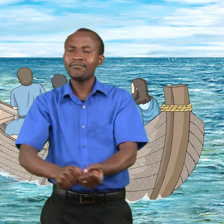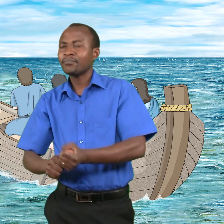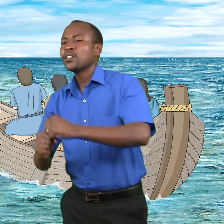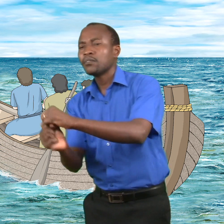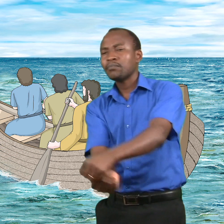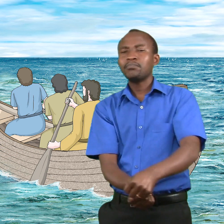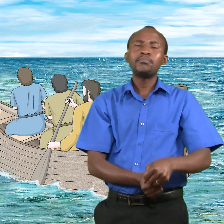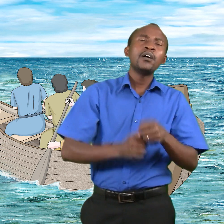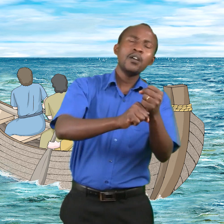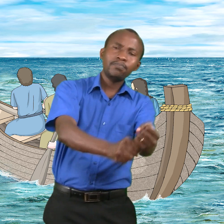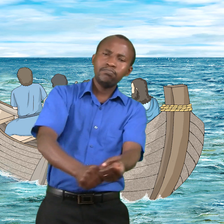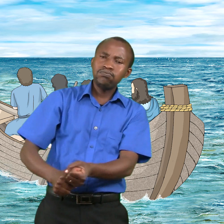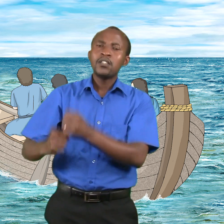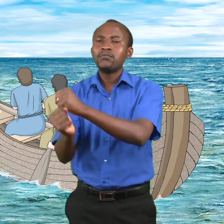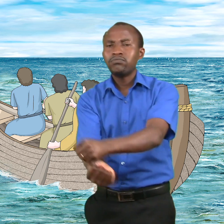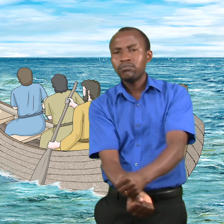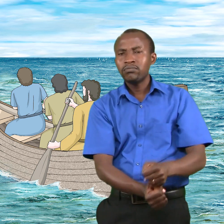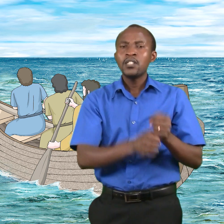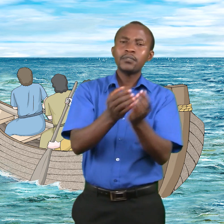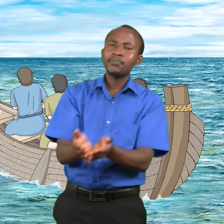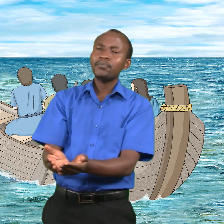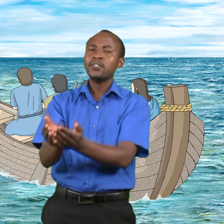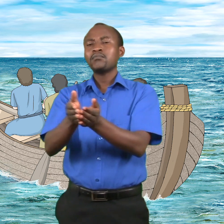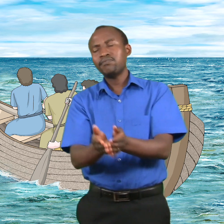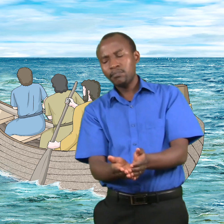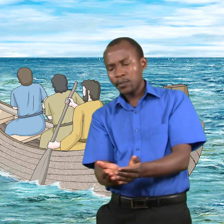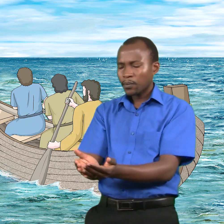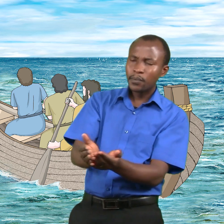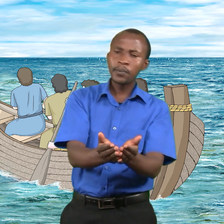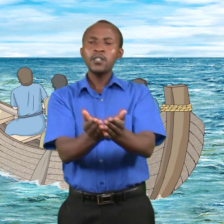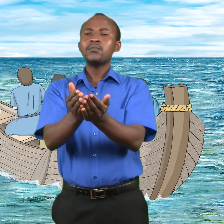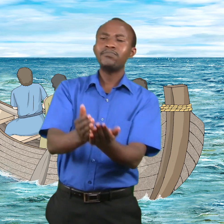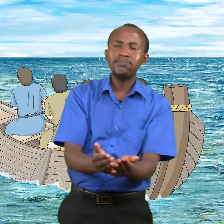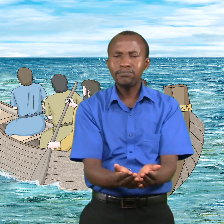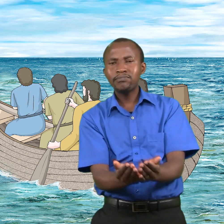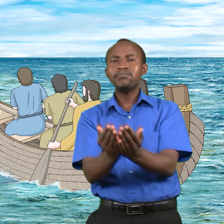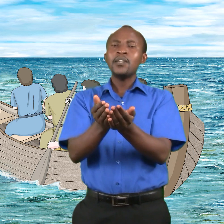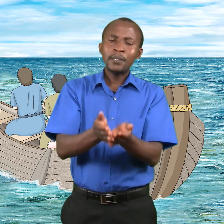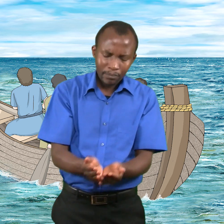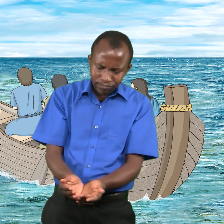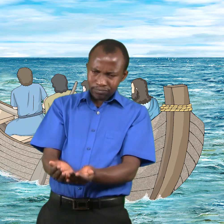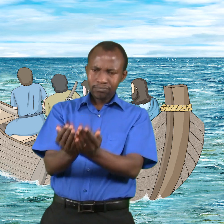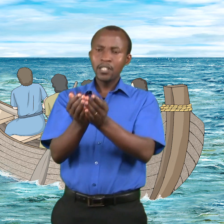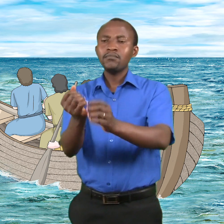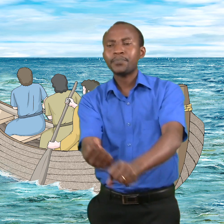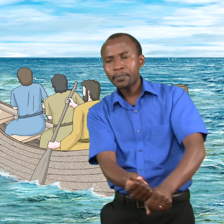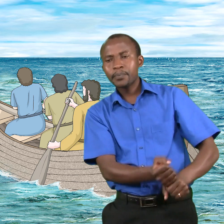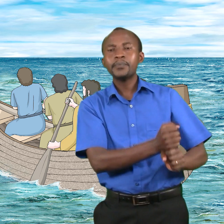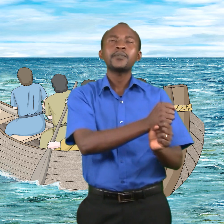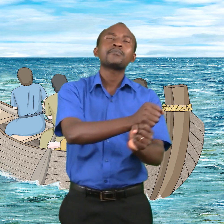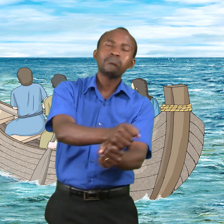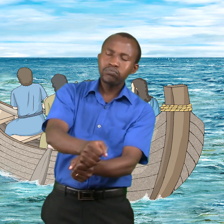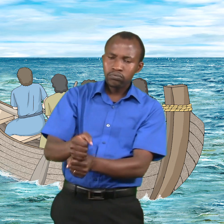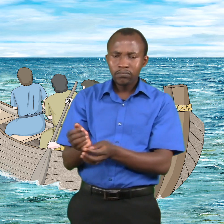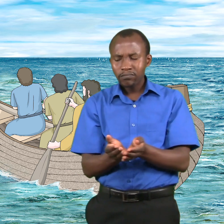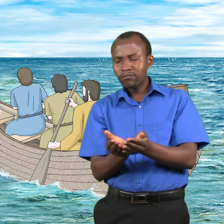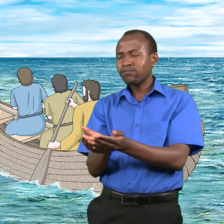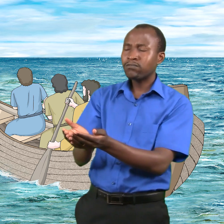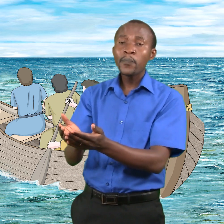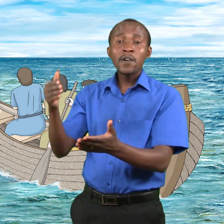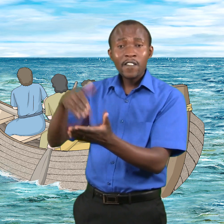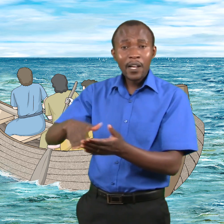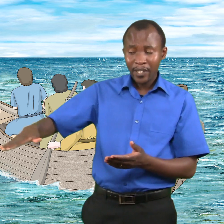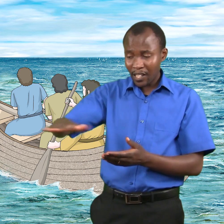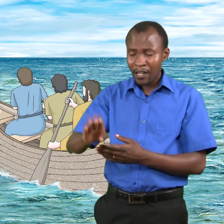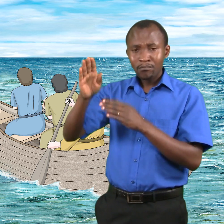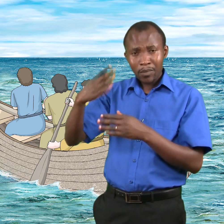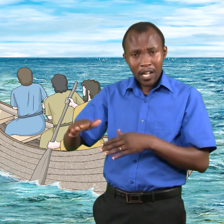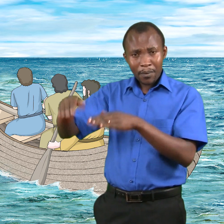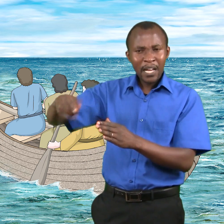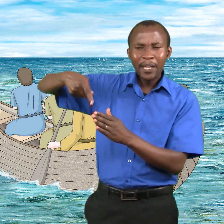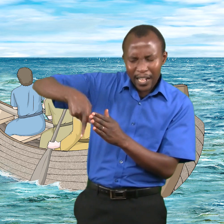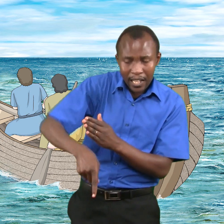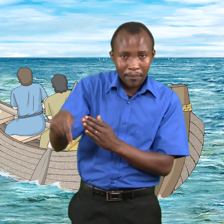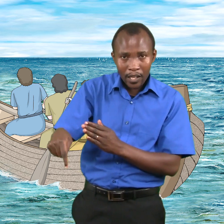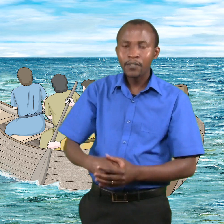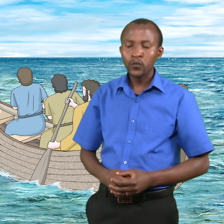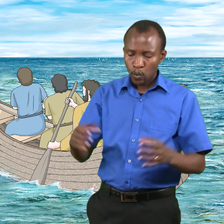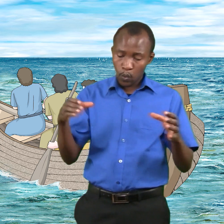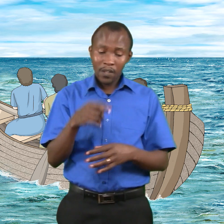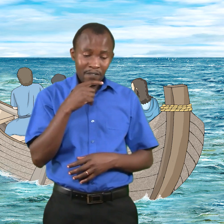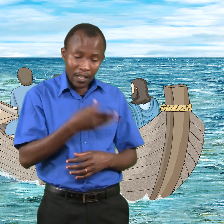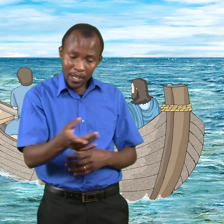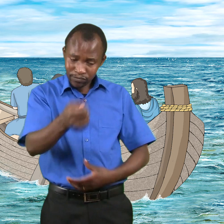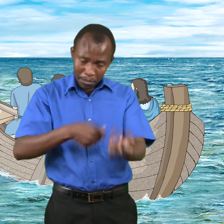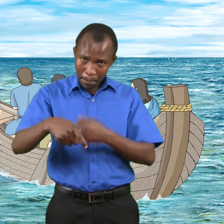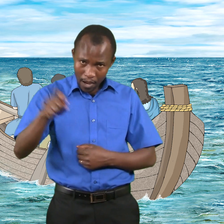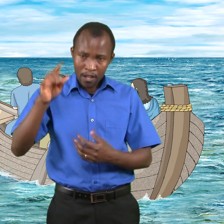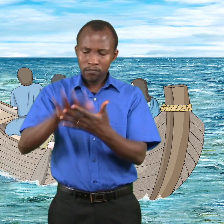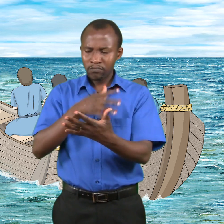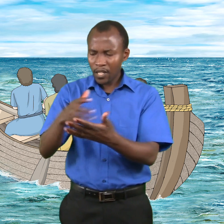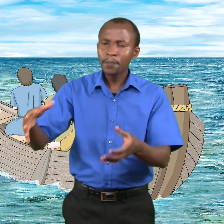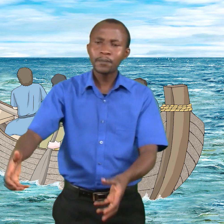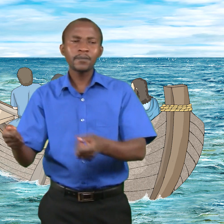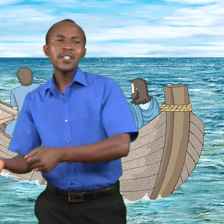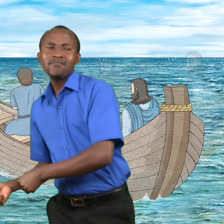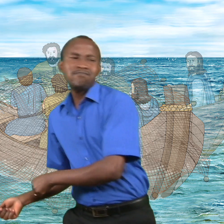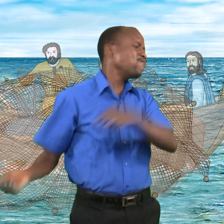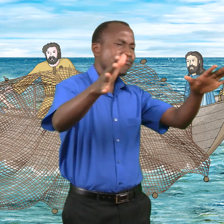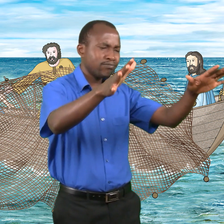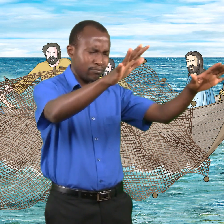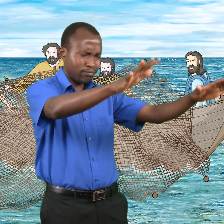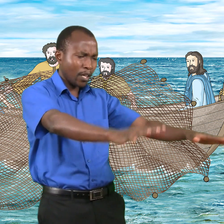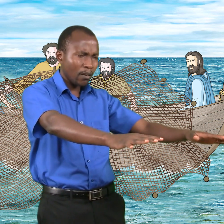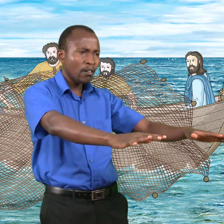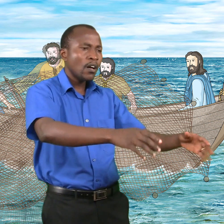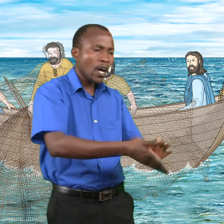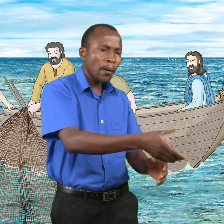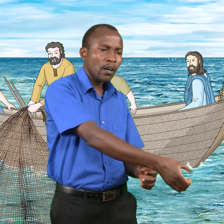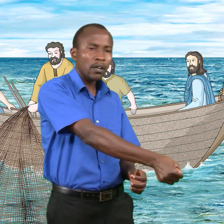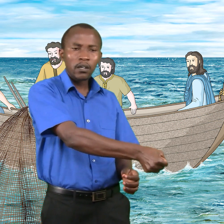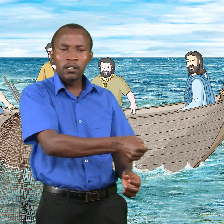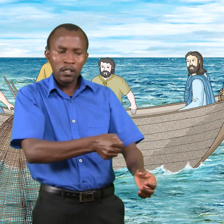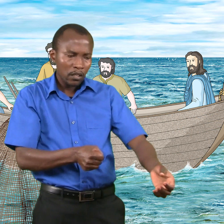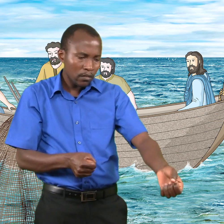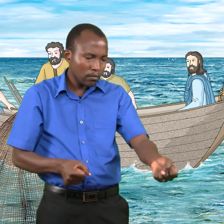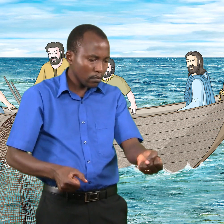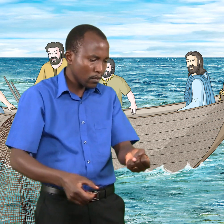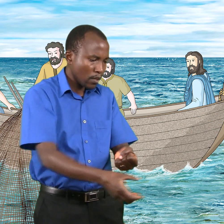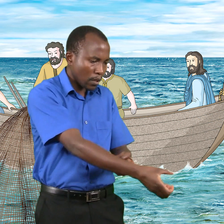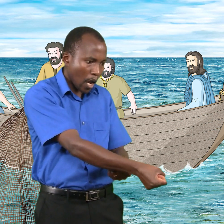But because You say so, I will let down the nets.”